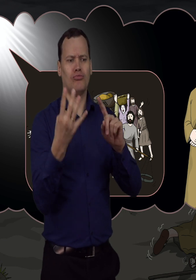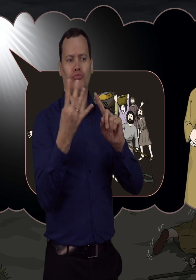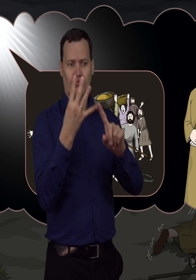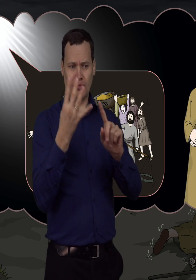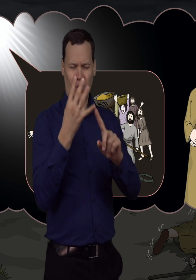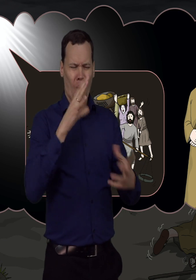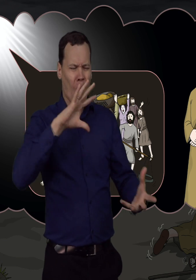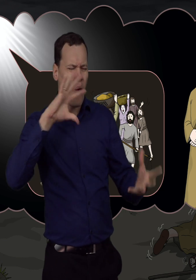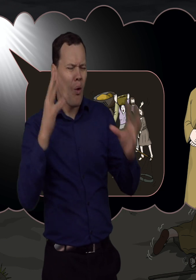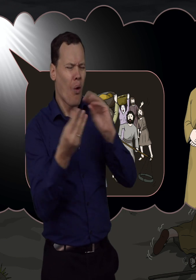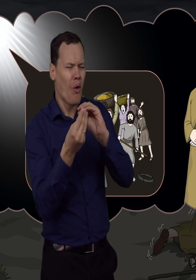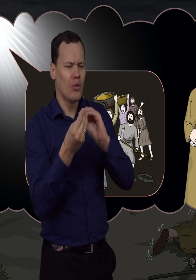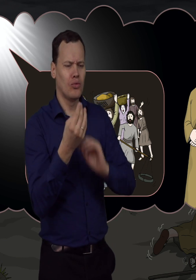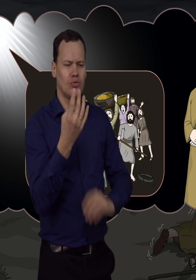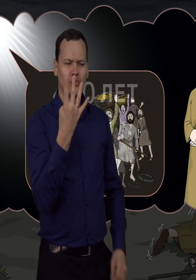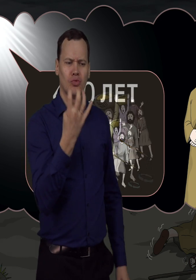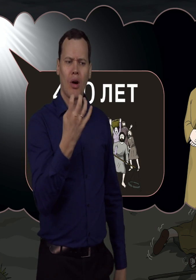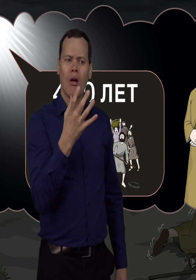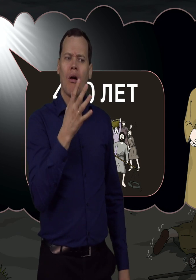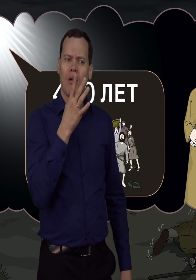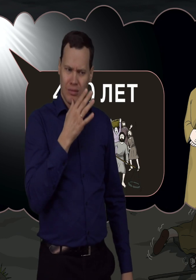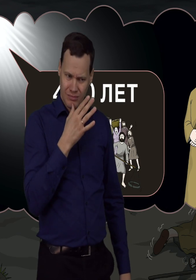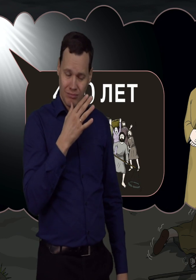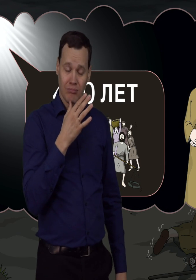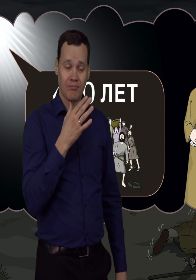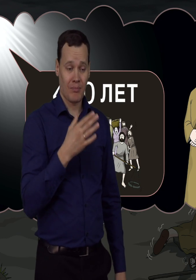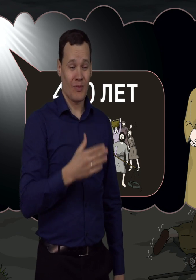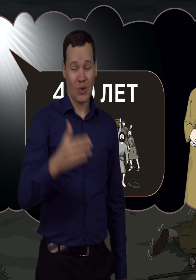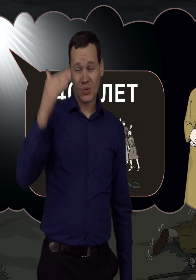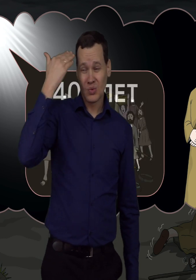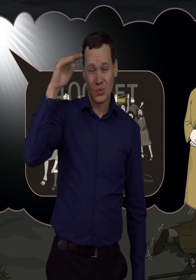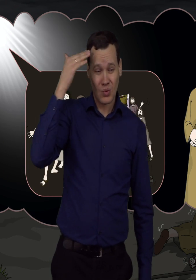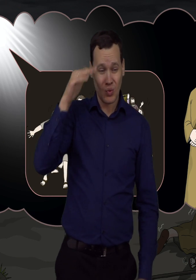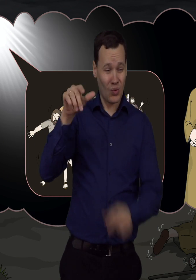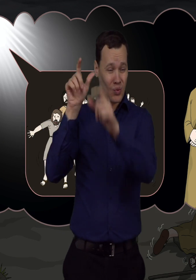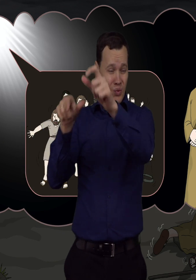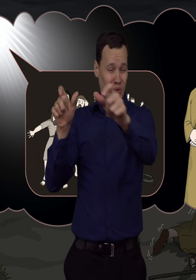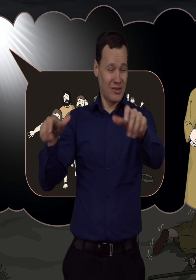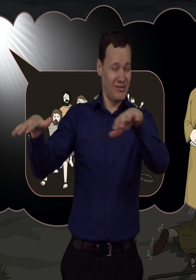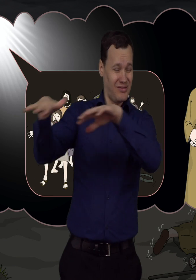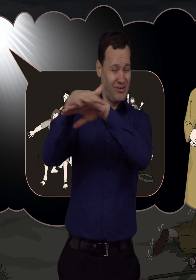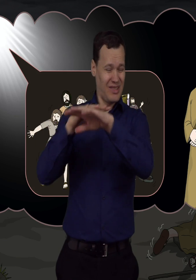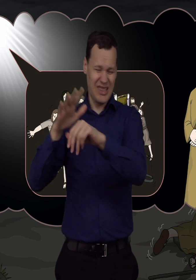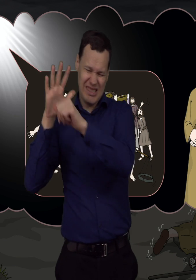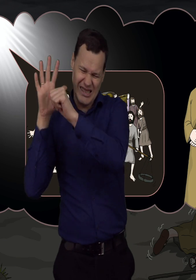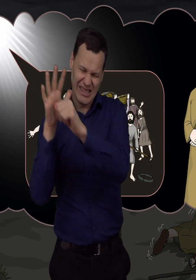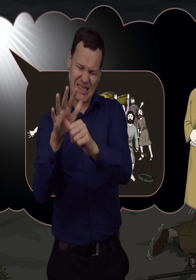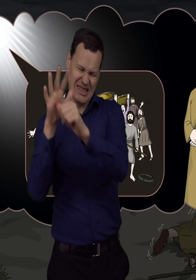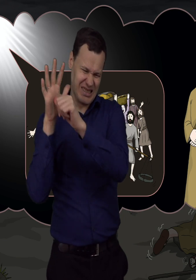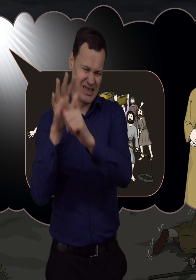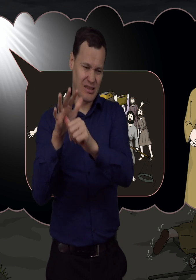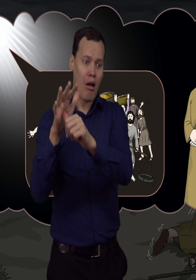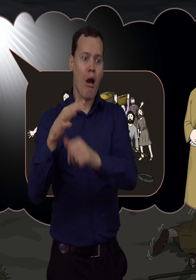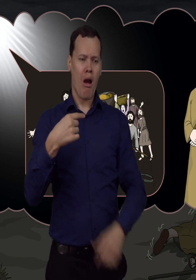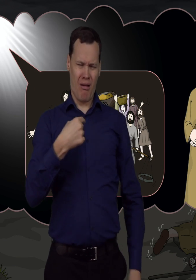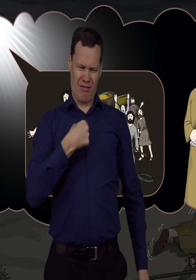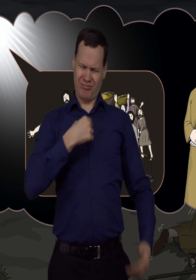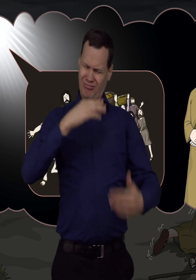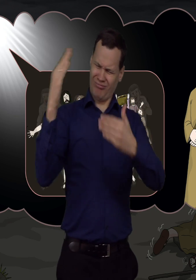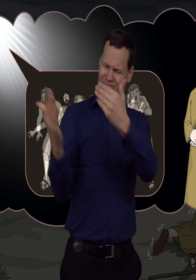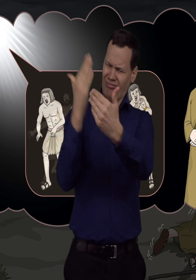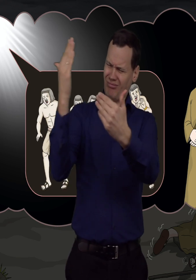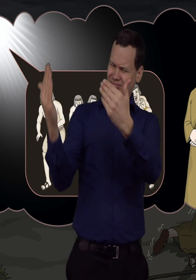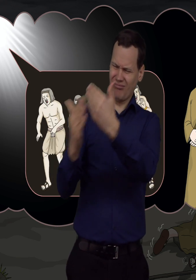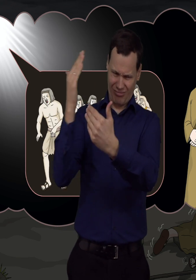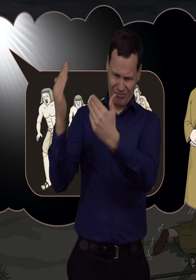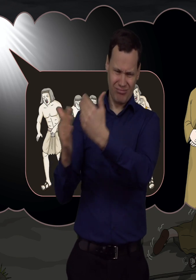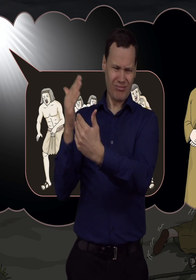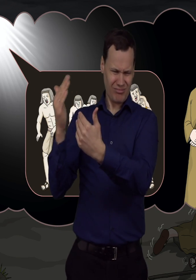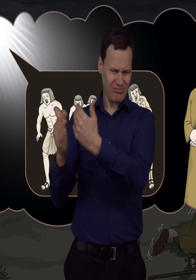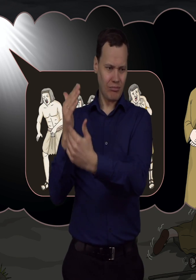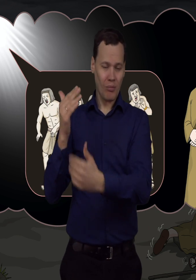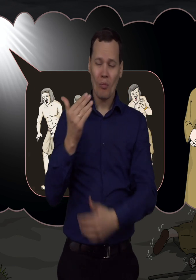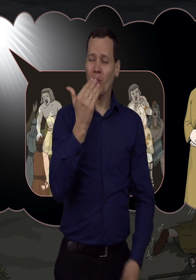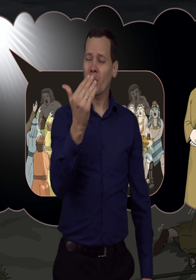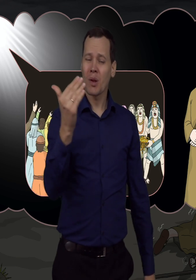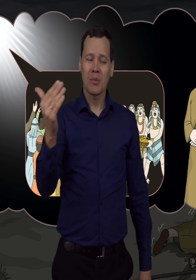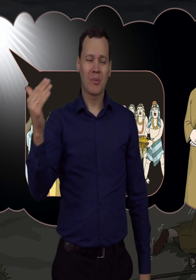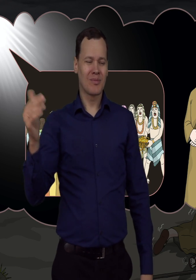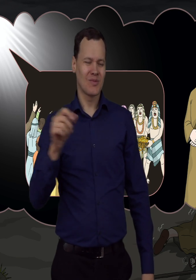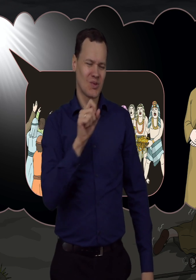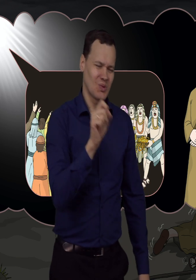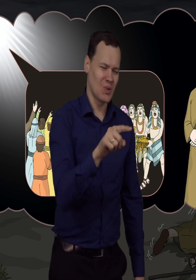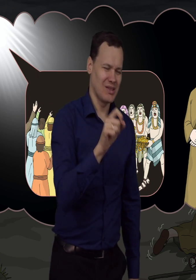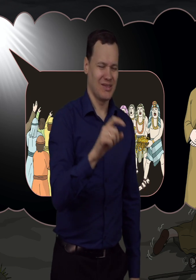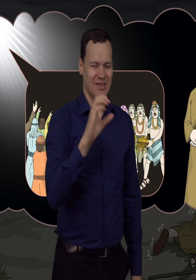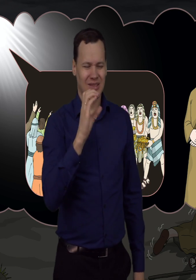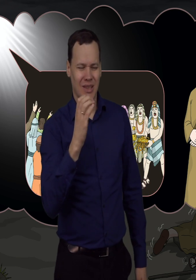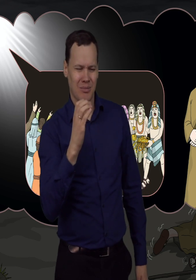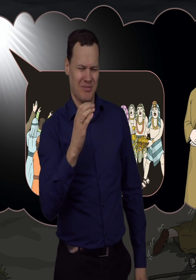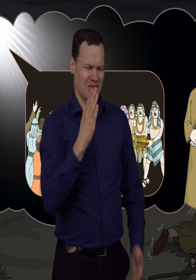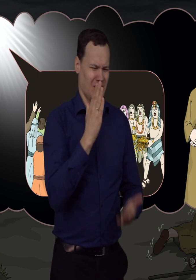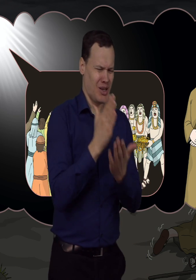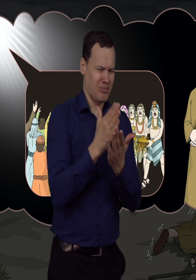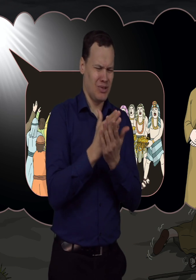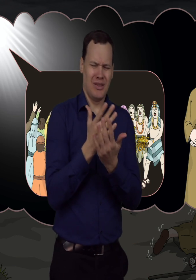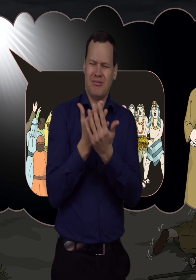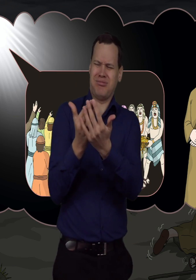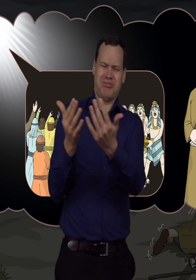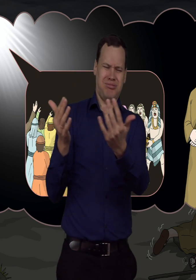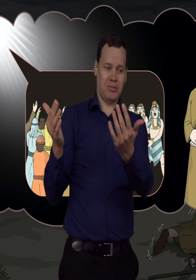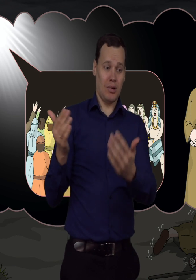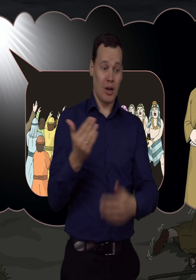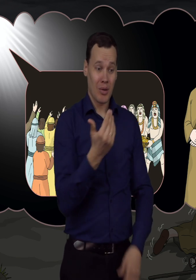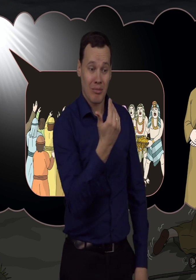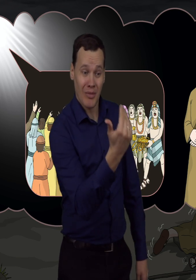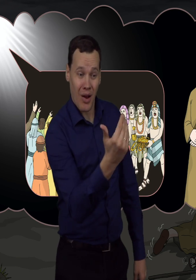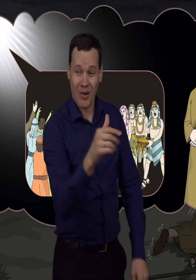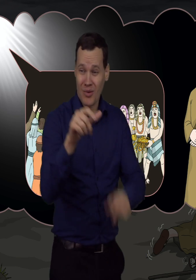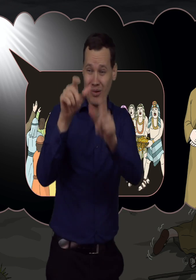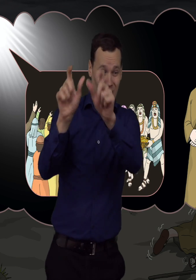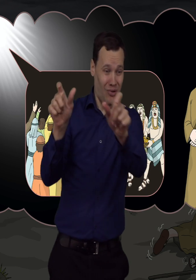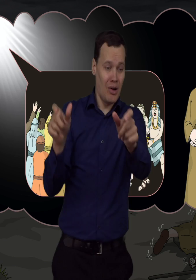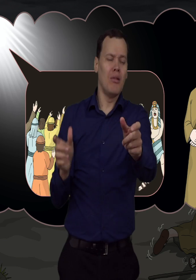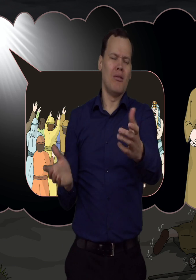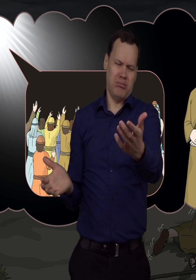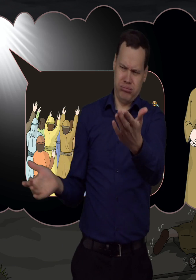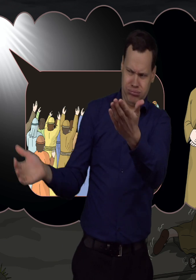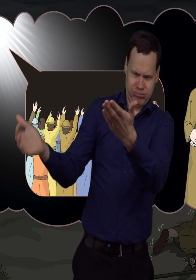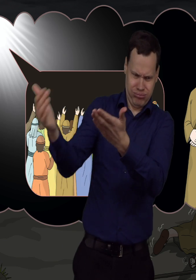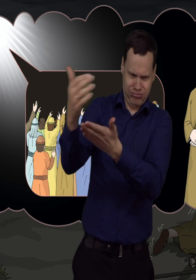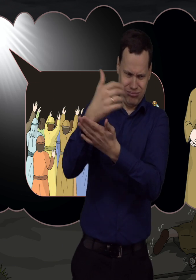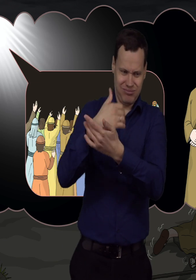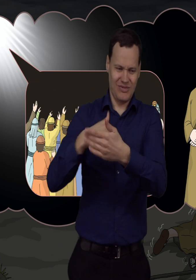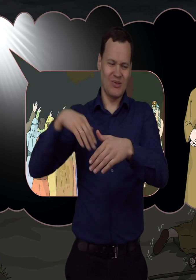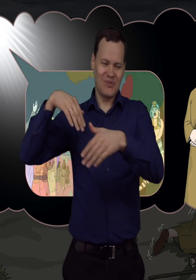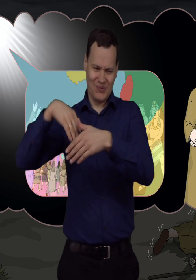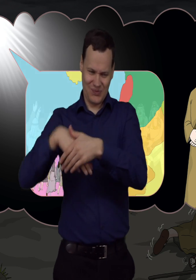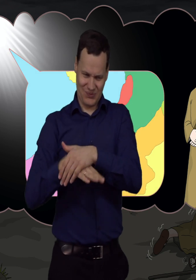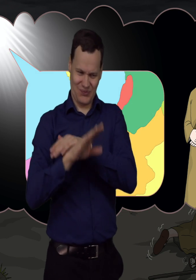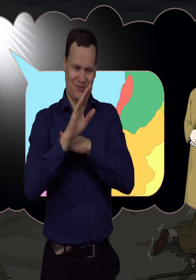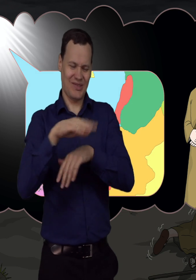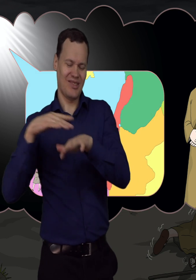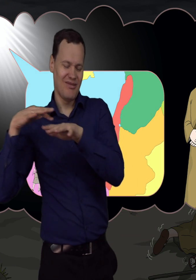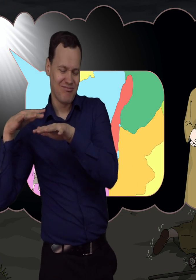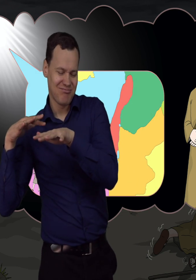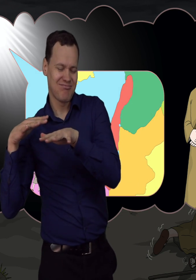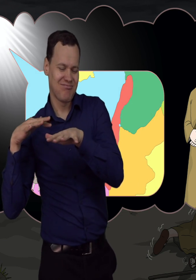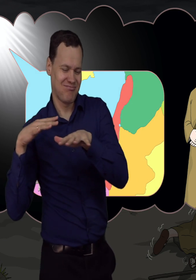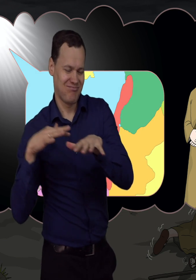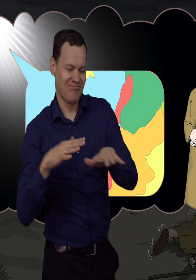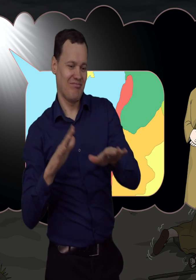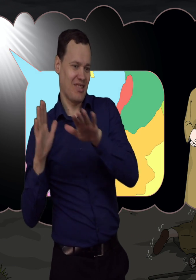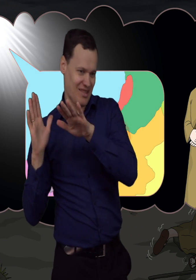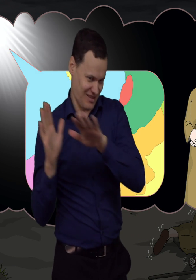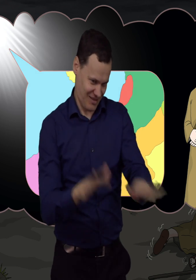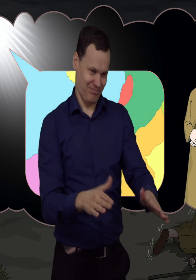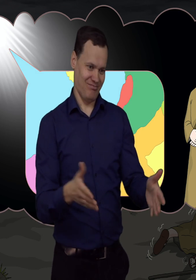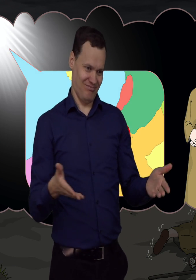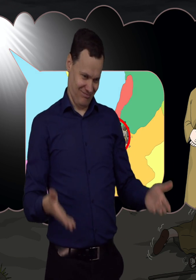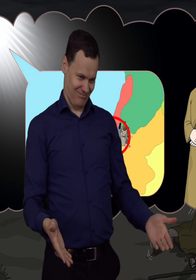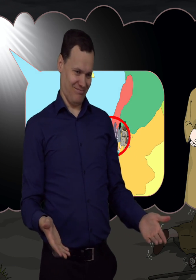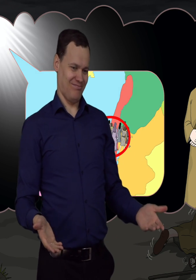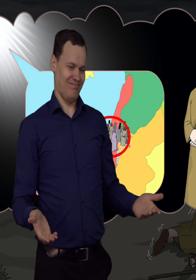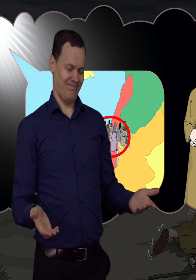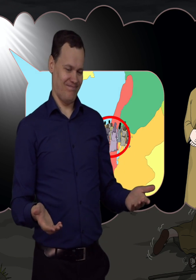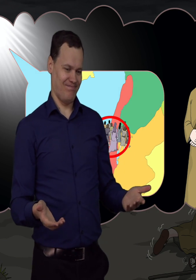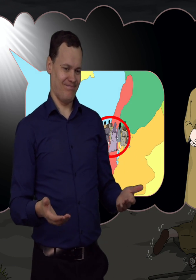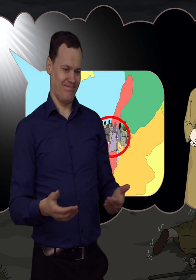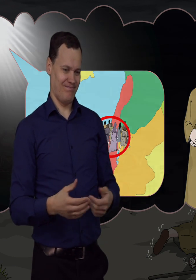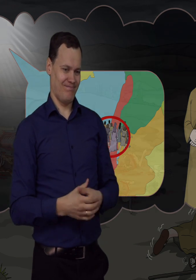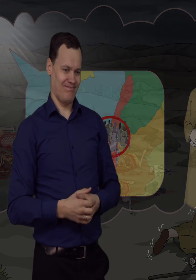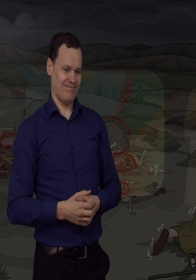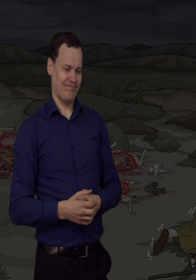You, however, will go to your fathers in peace and be buried at a ripe old age.